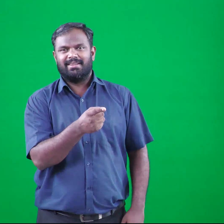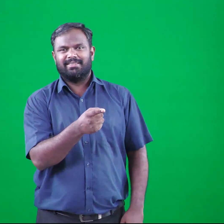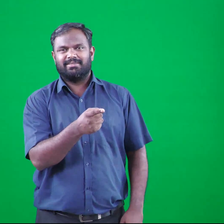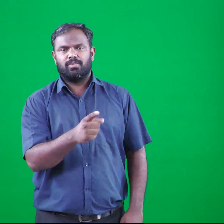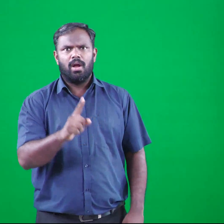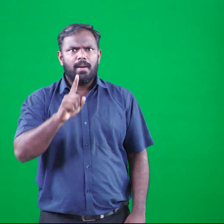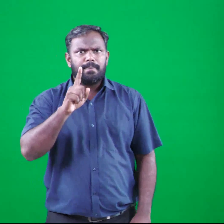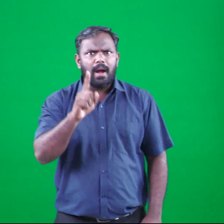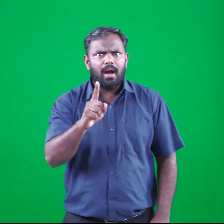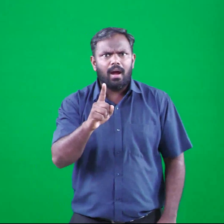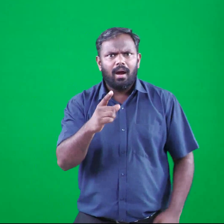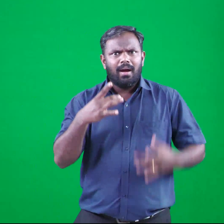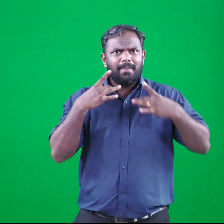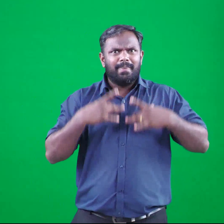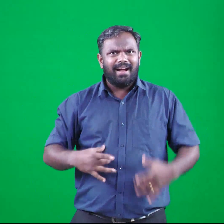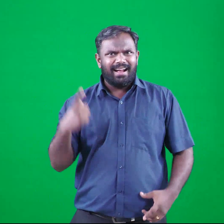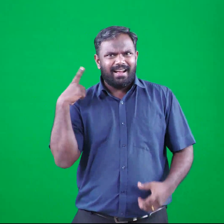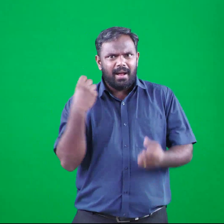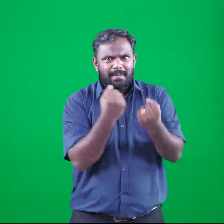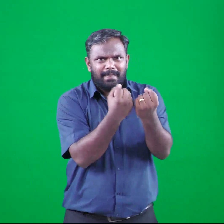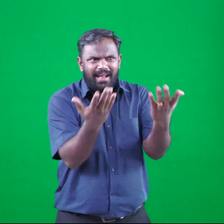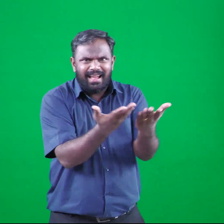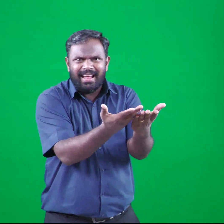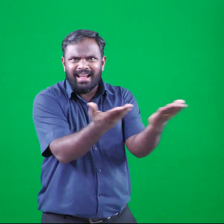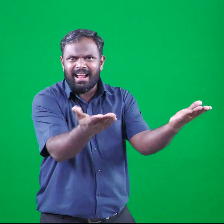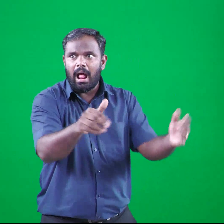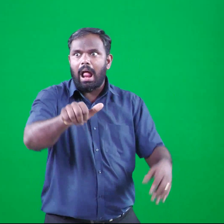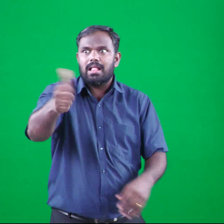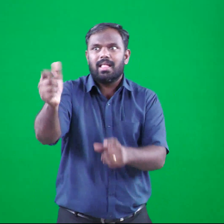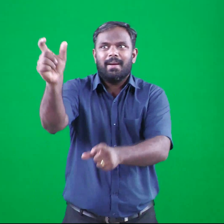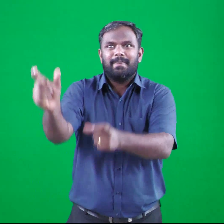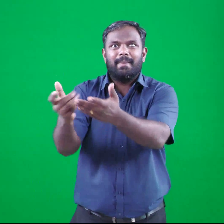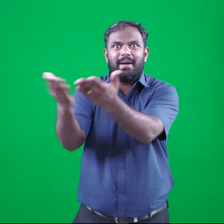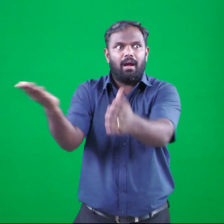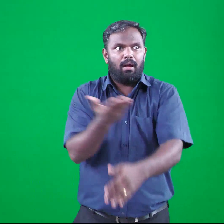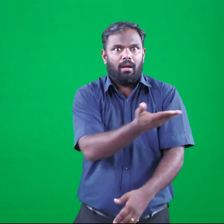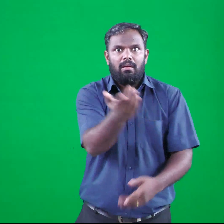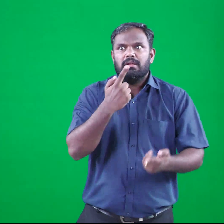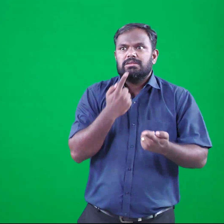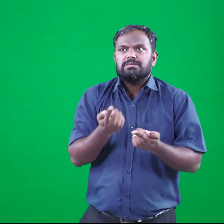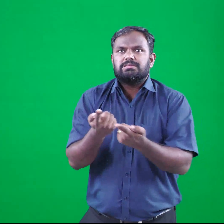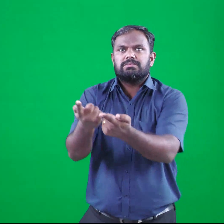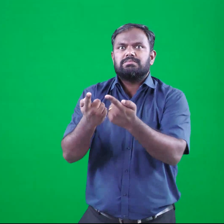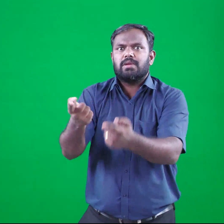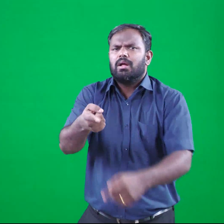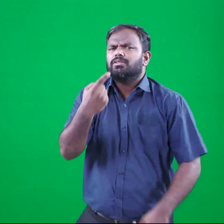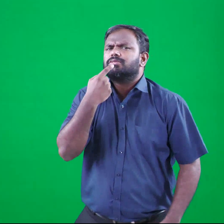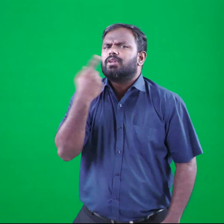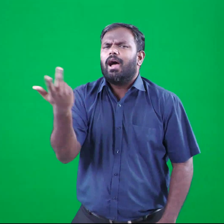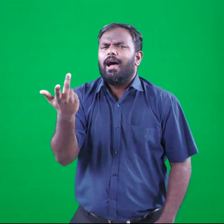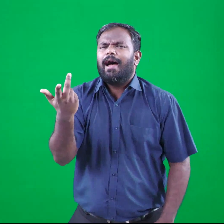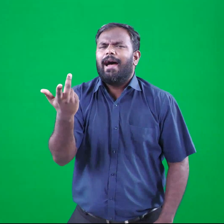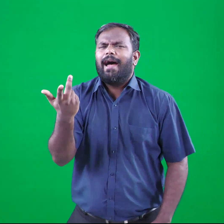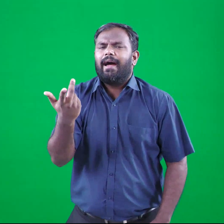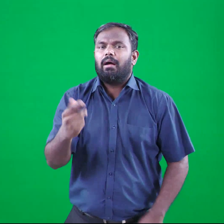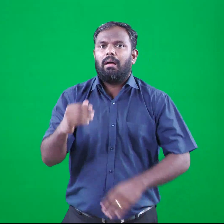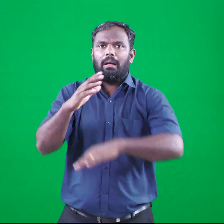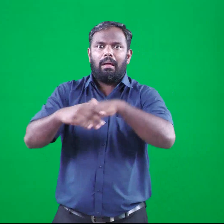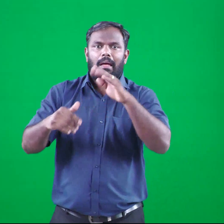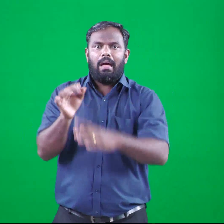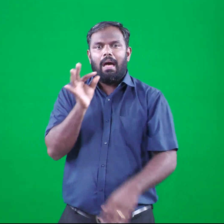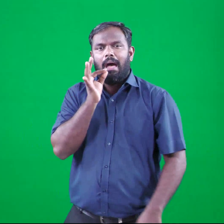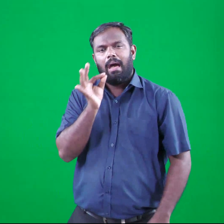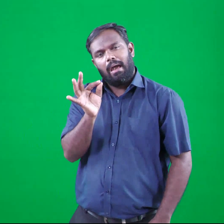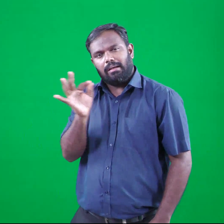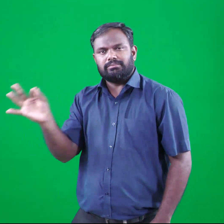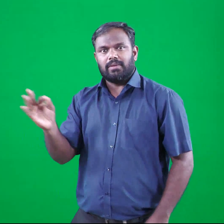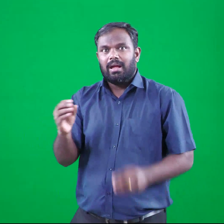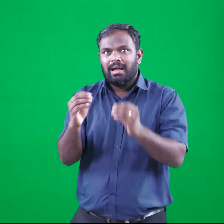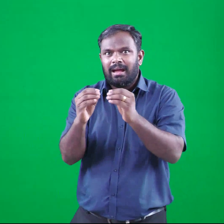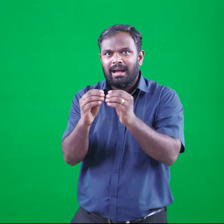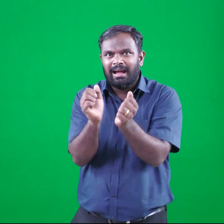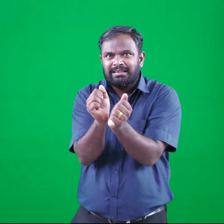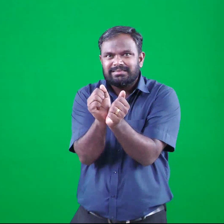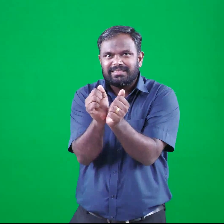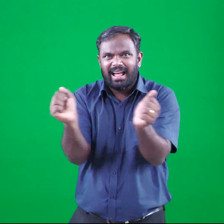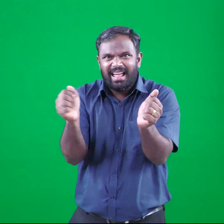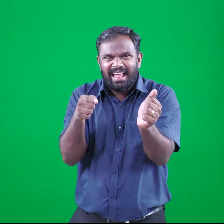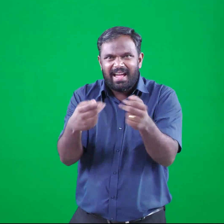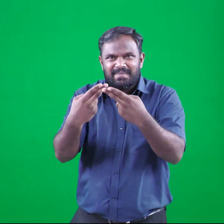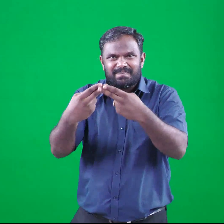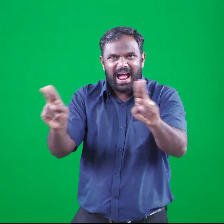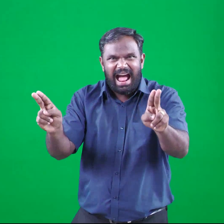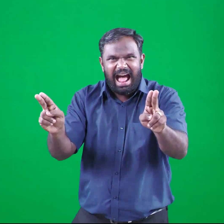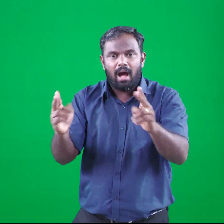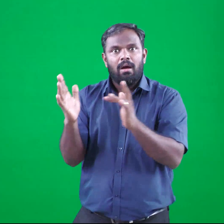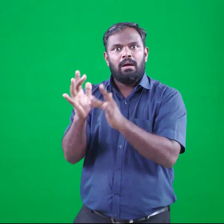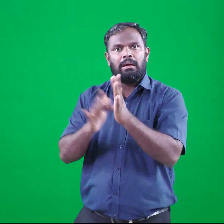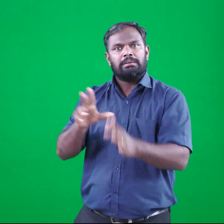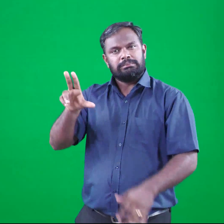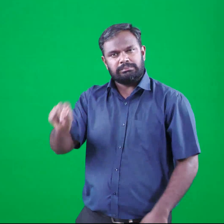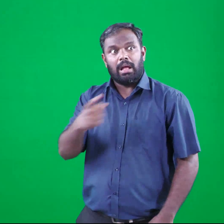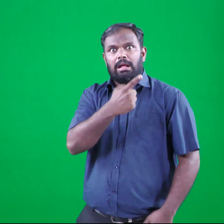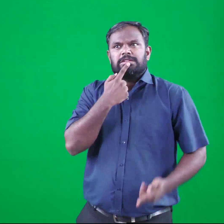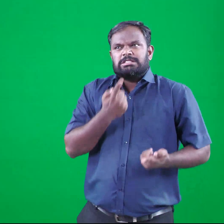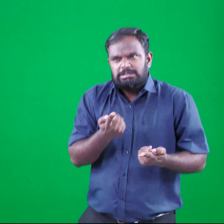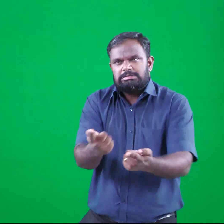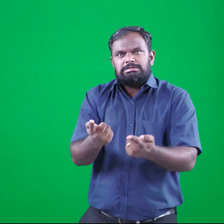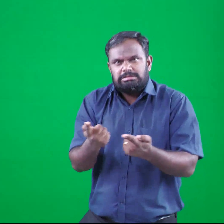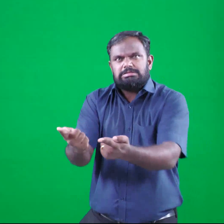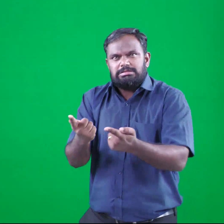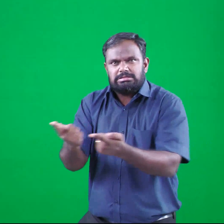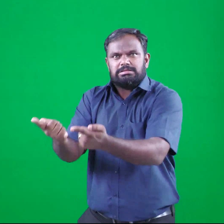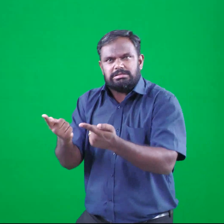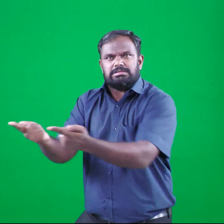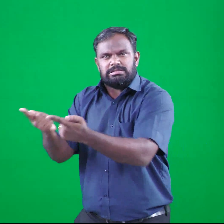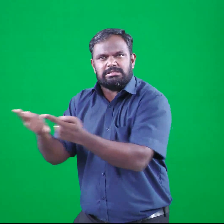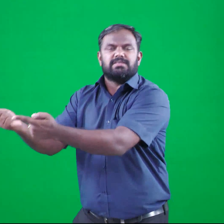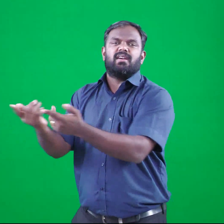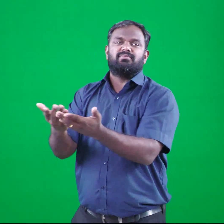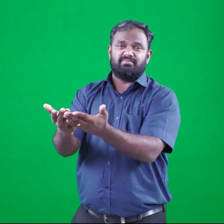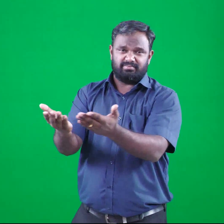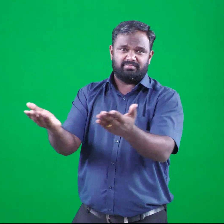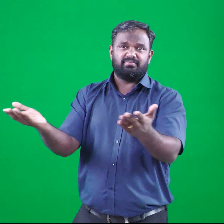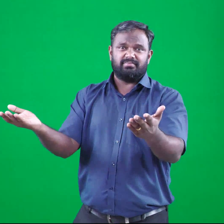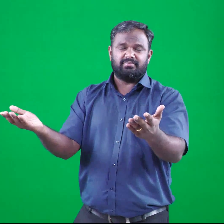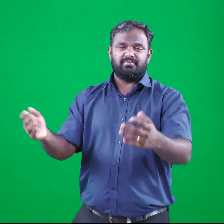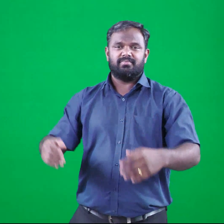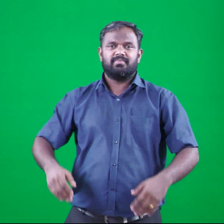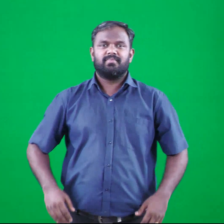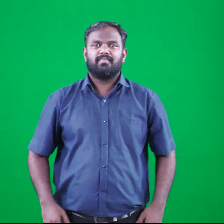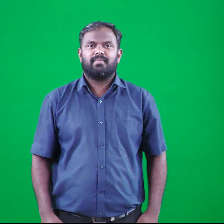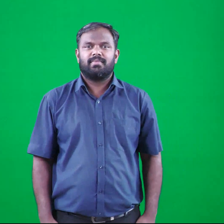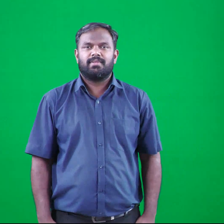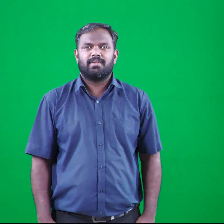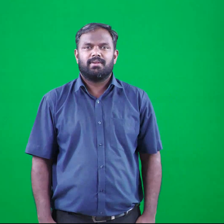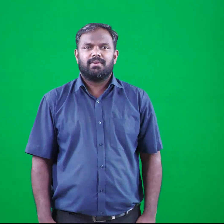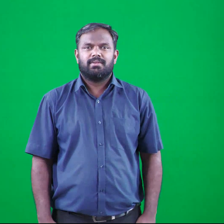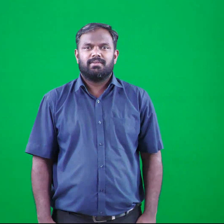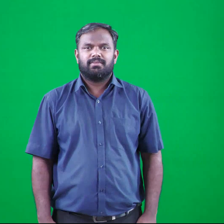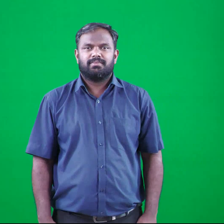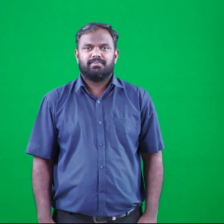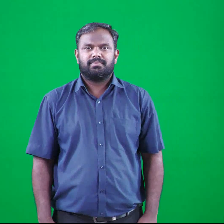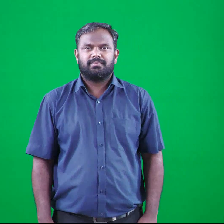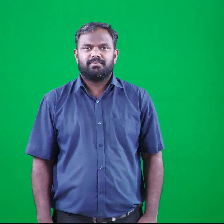But the chief priests stirred up the crowd to have him release Barabbas to them instead.